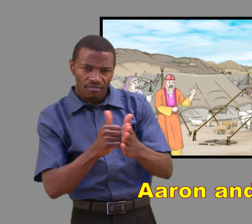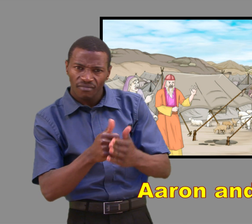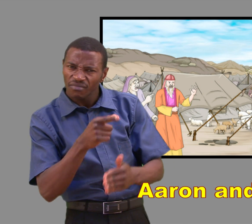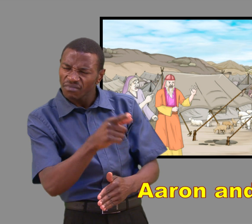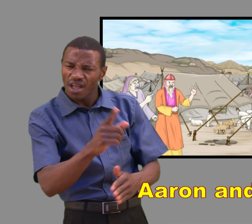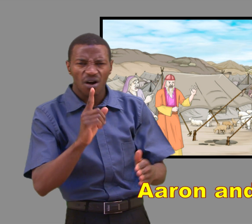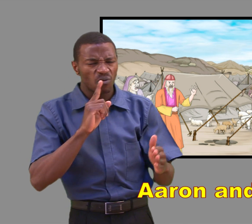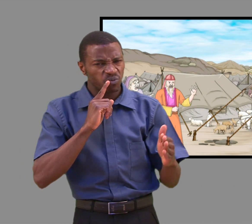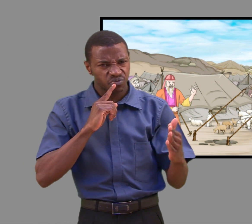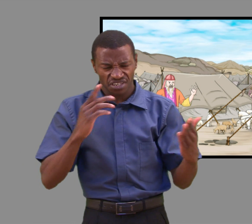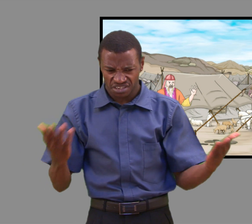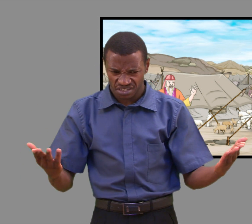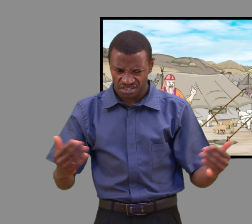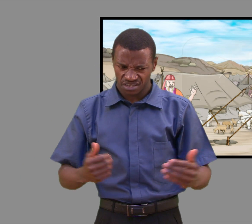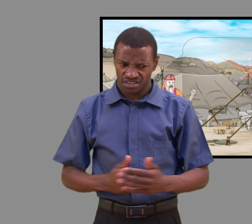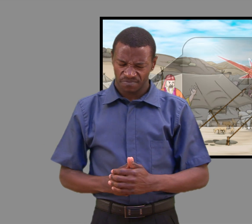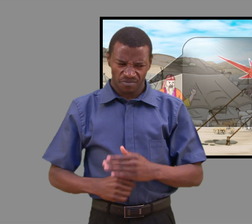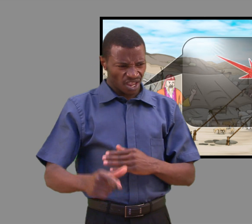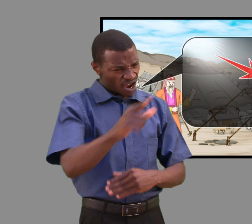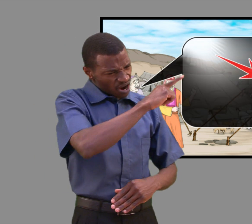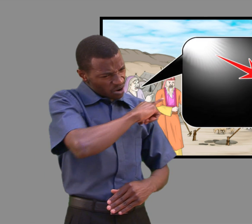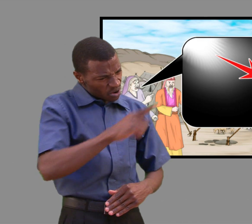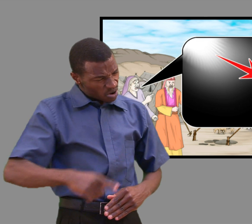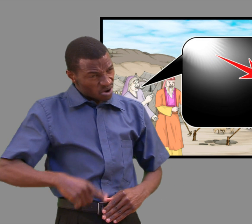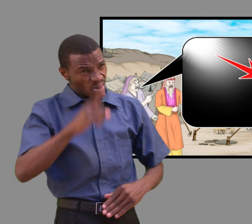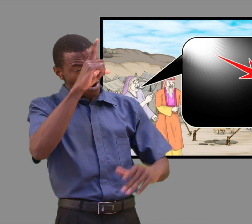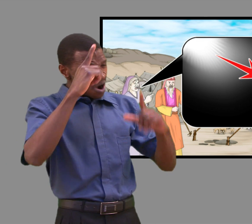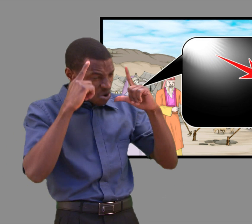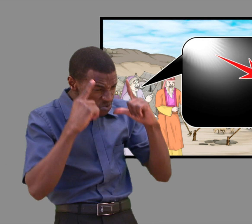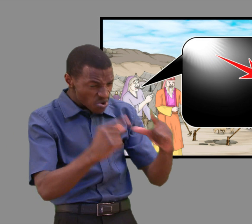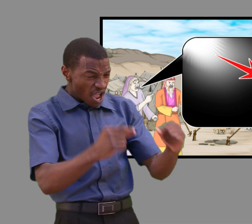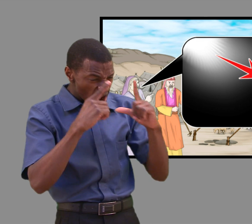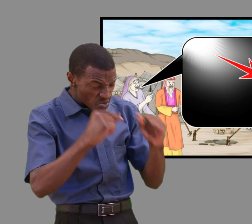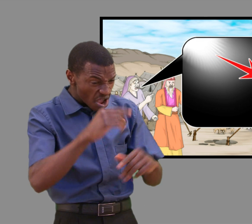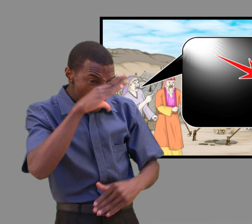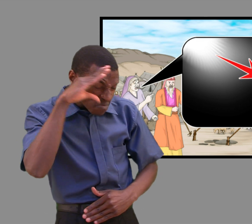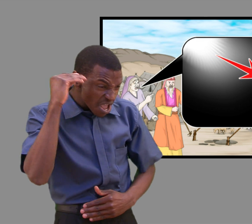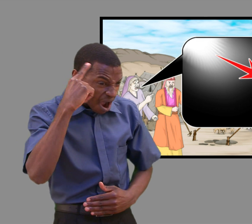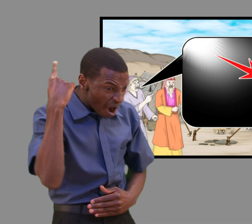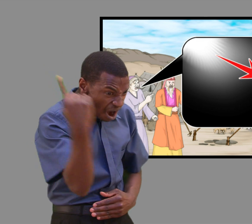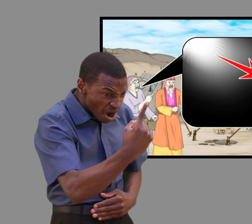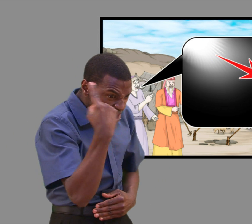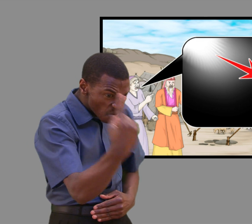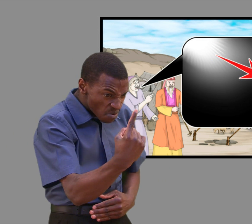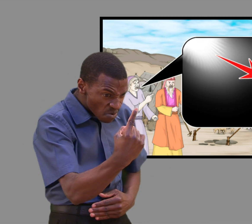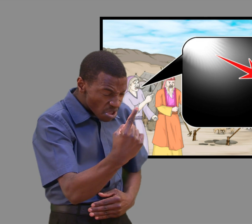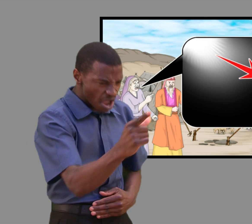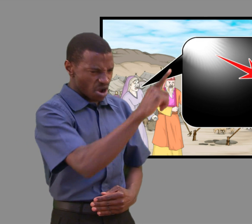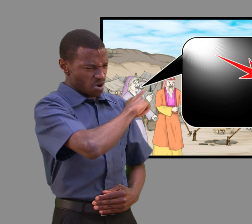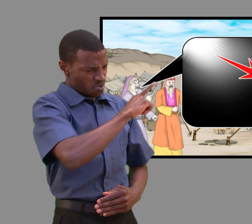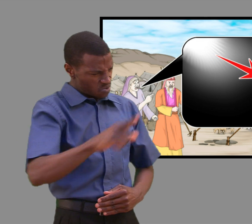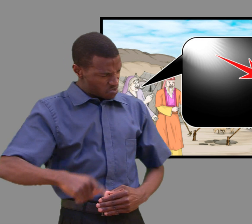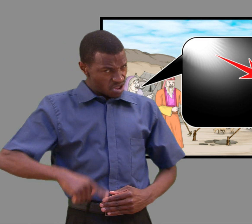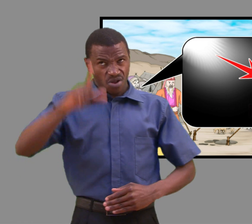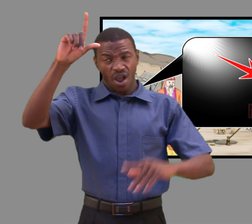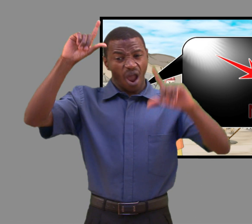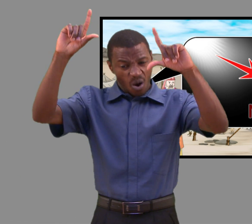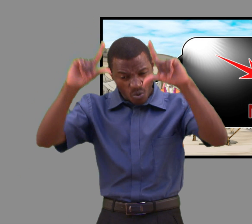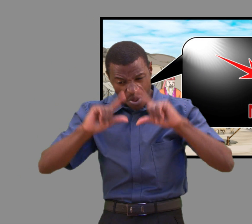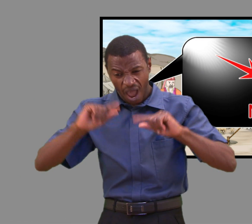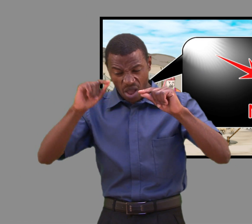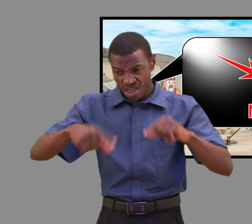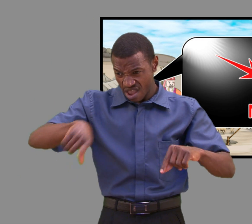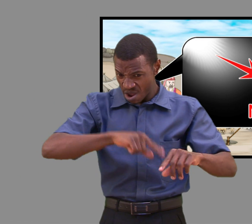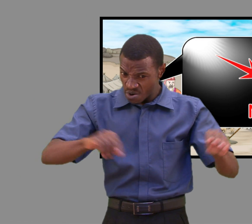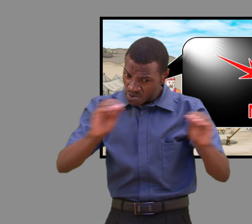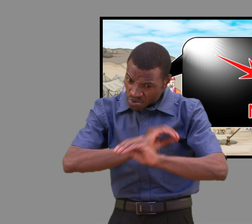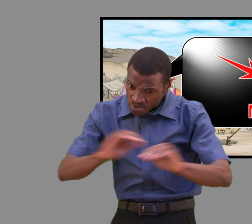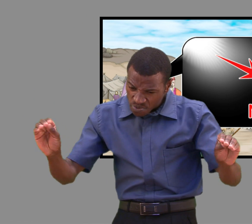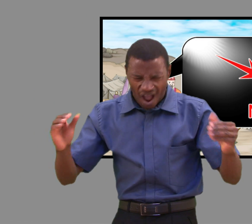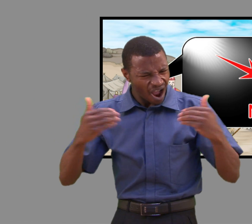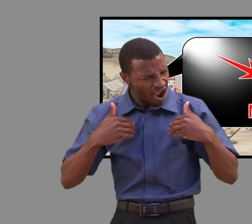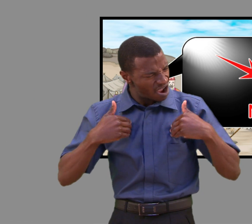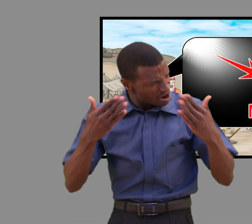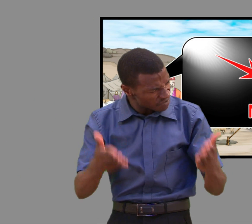“Does the LORD speak only through Moses?” they said.